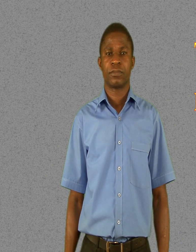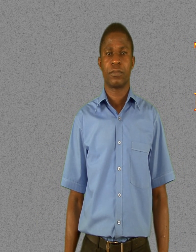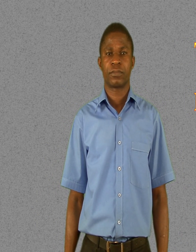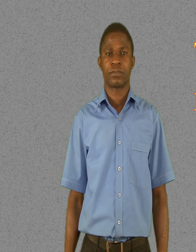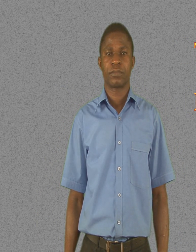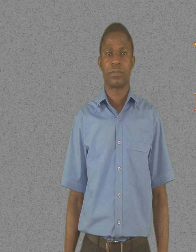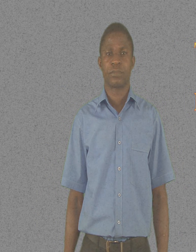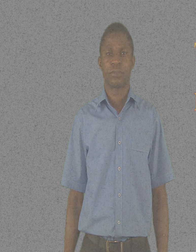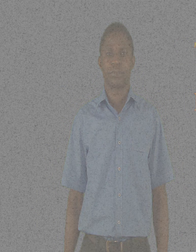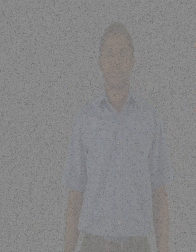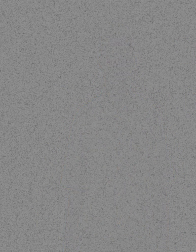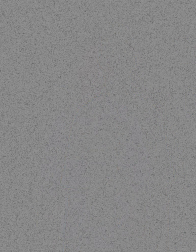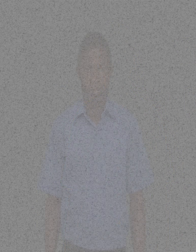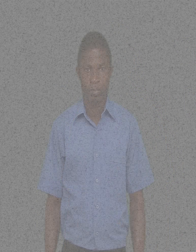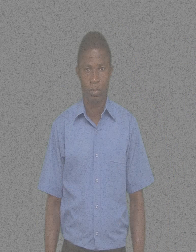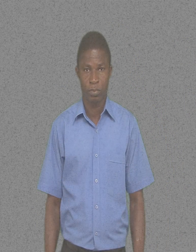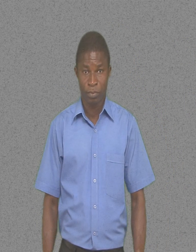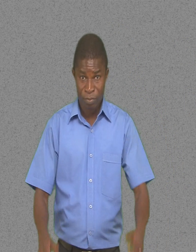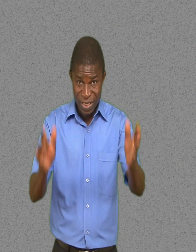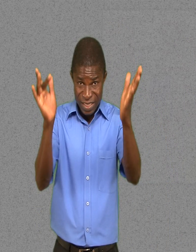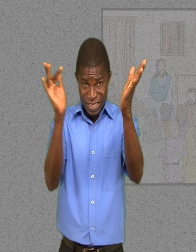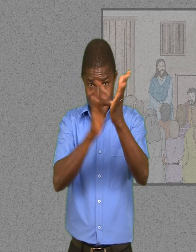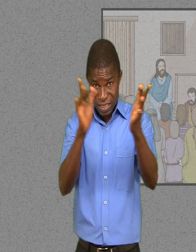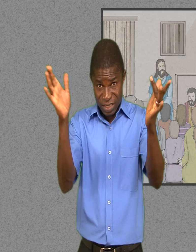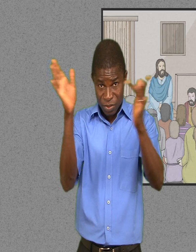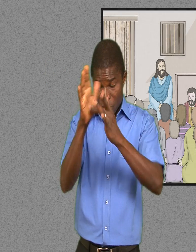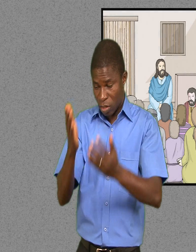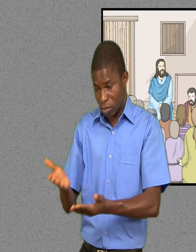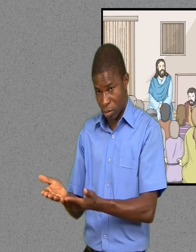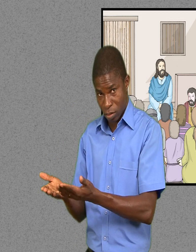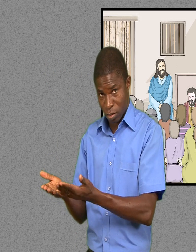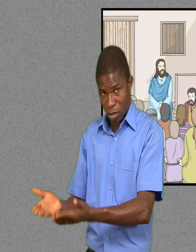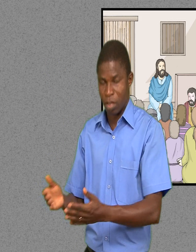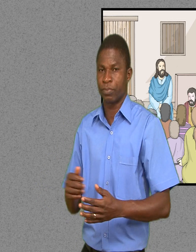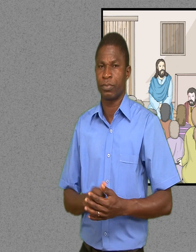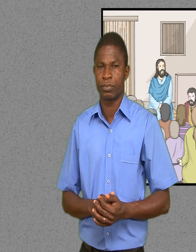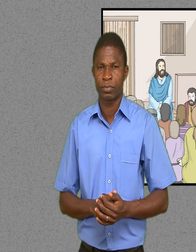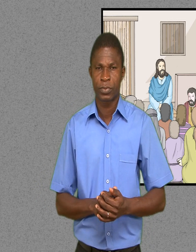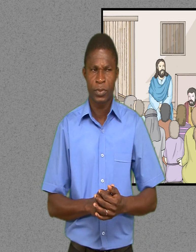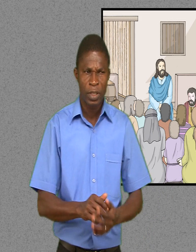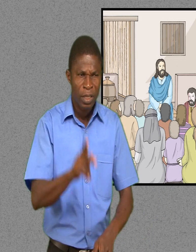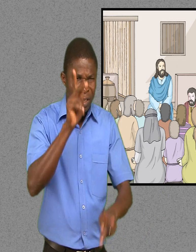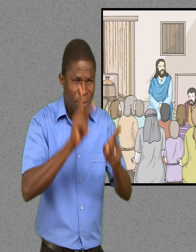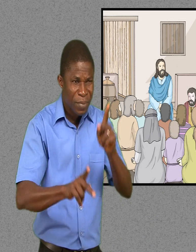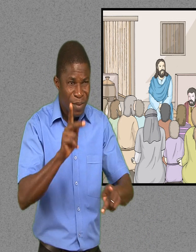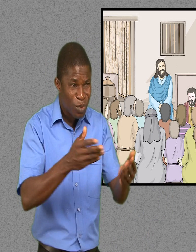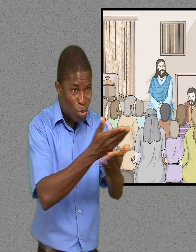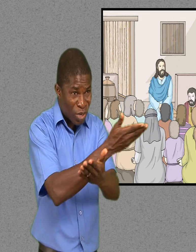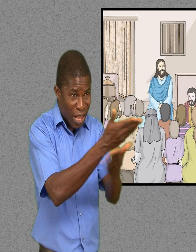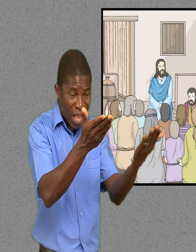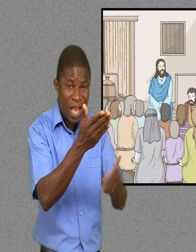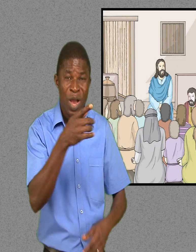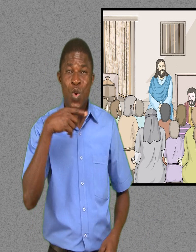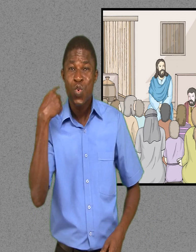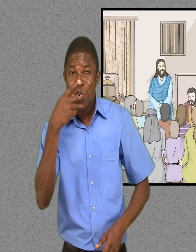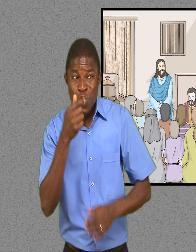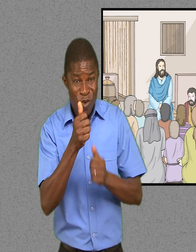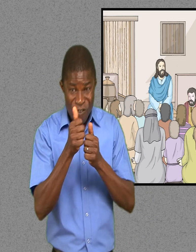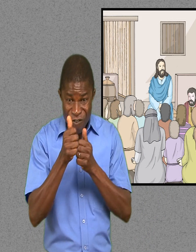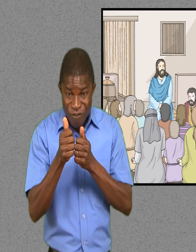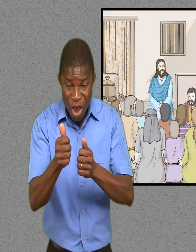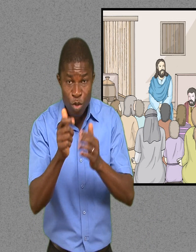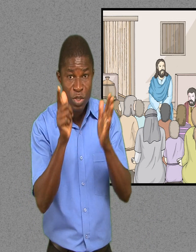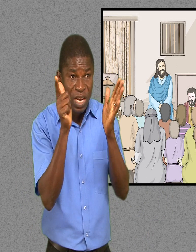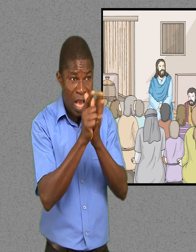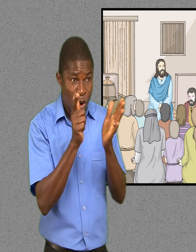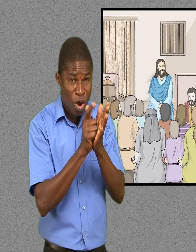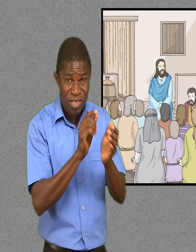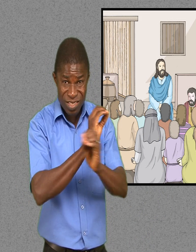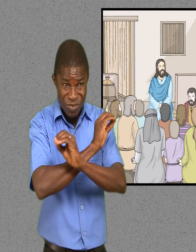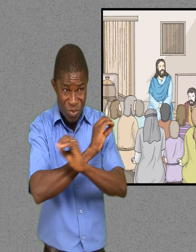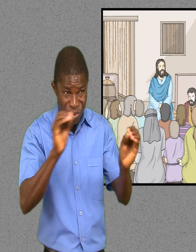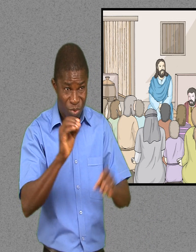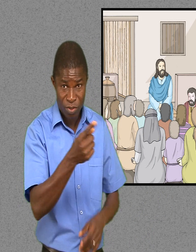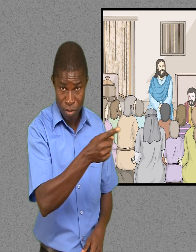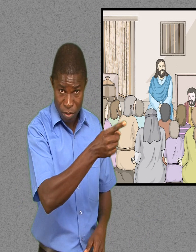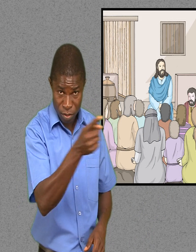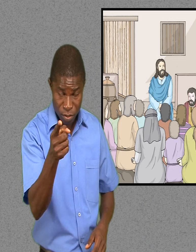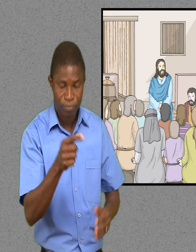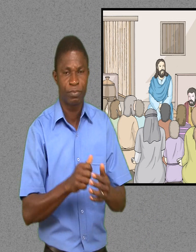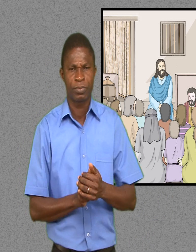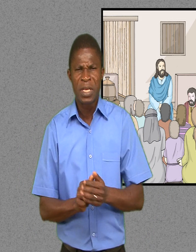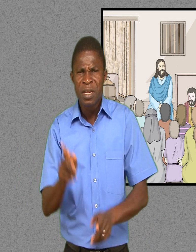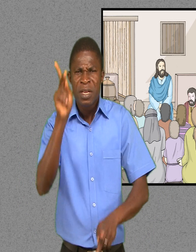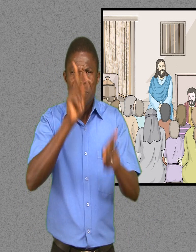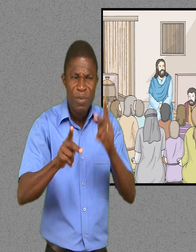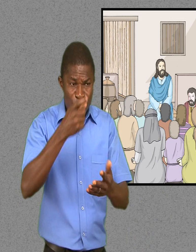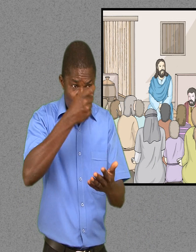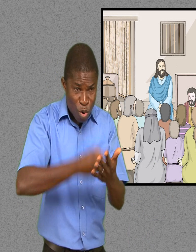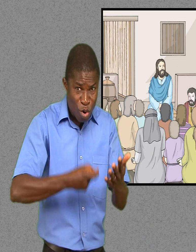Now all the tax collectors and sinners were gathering around to listen to Jesus.